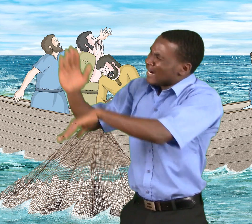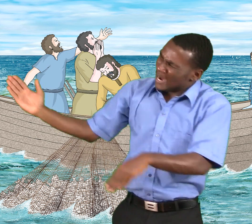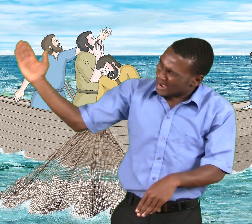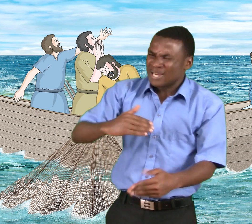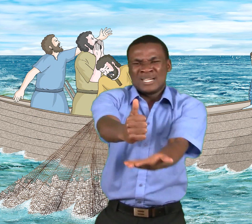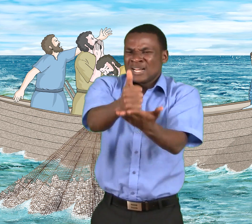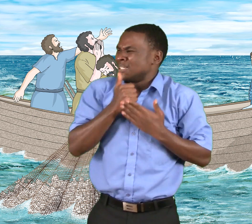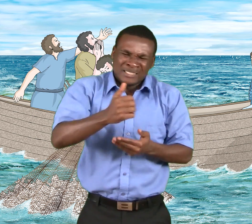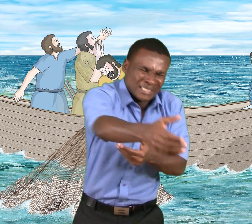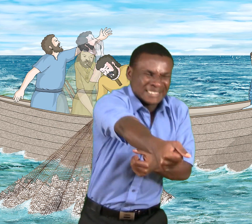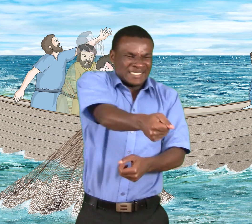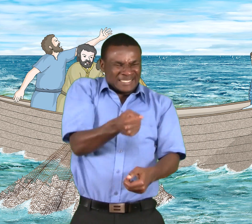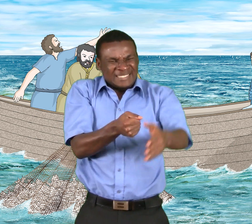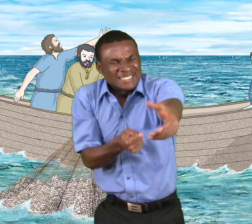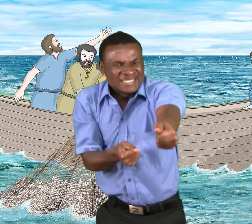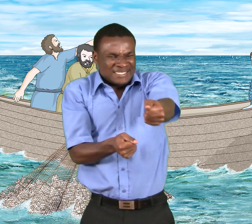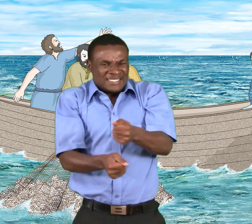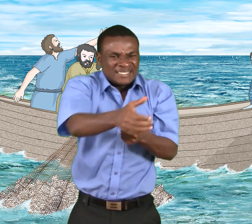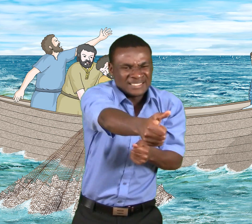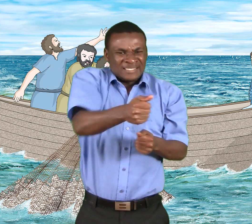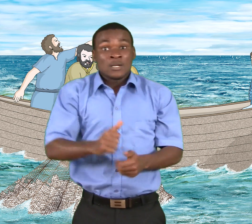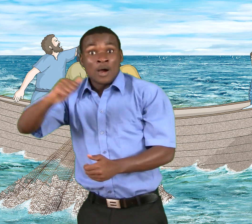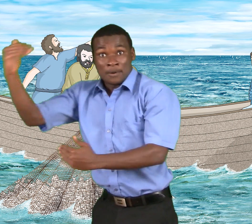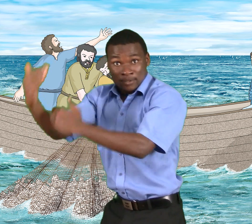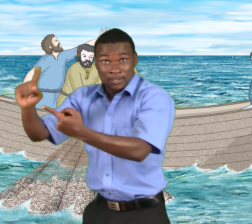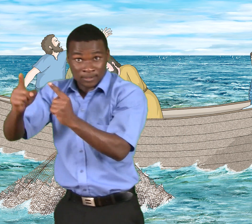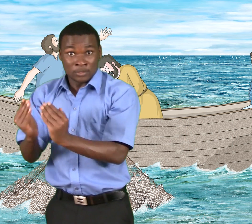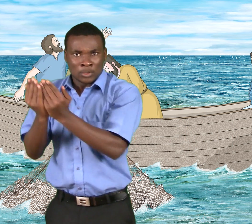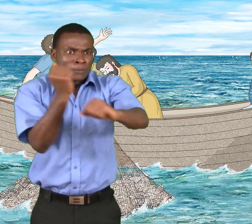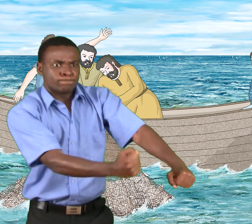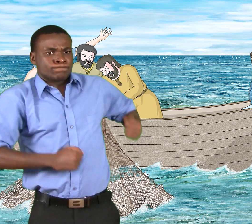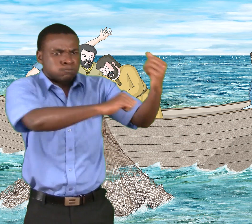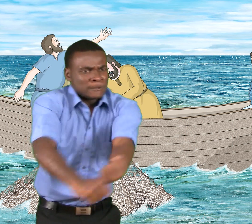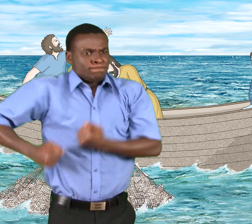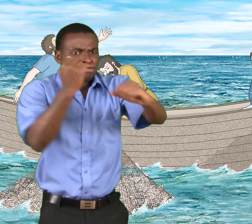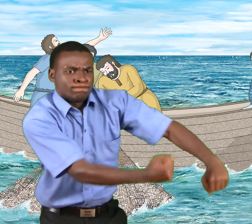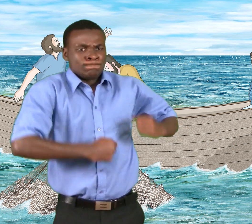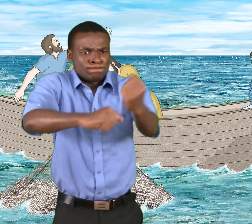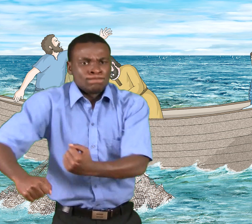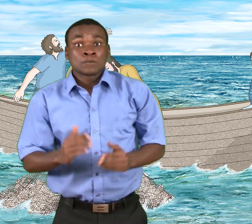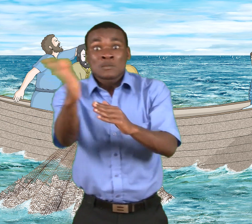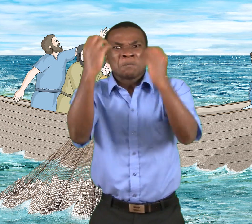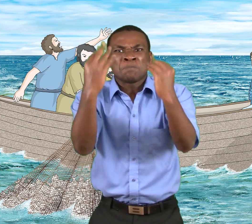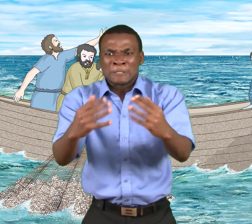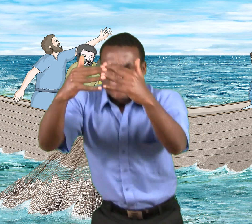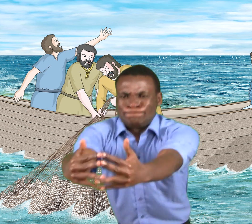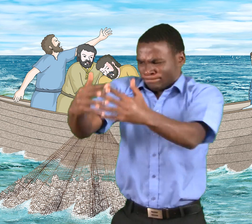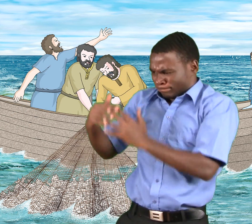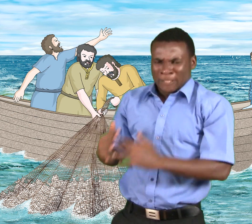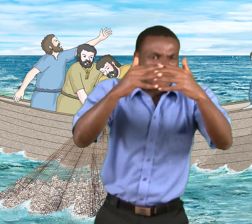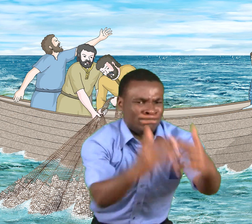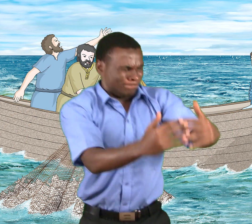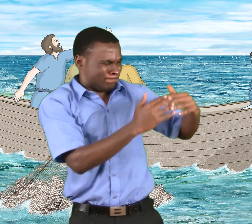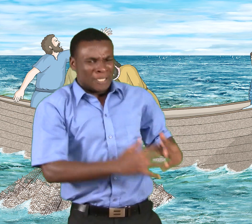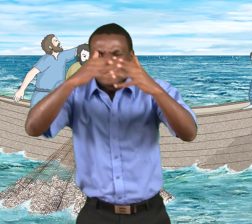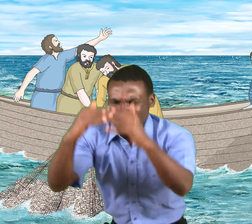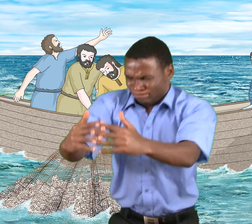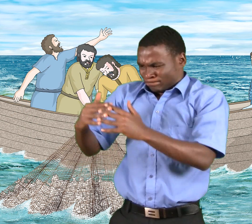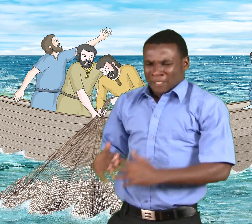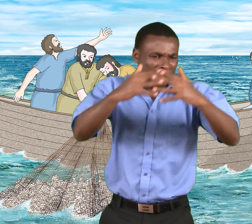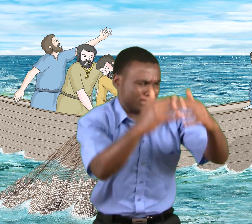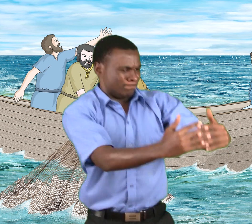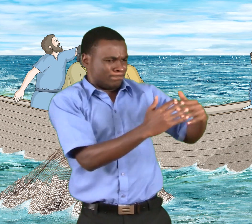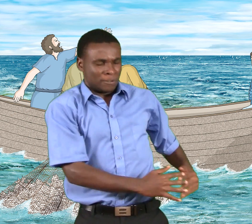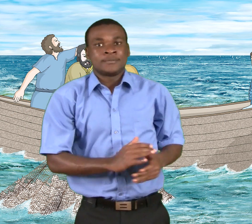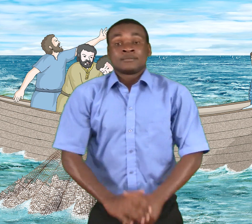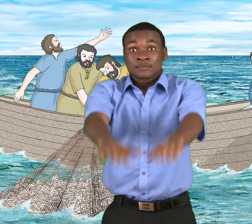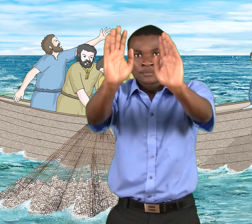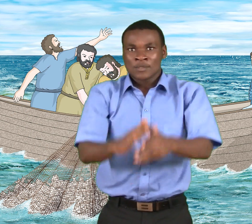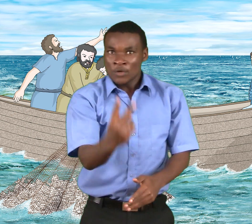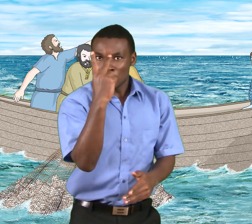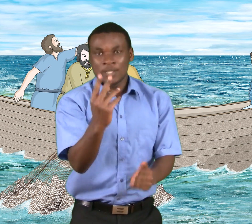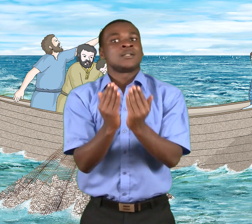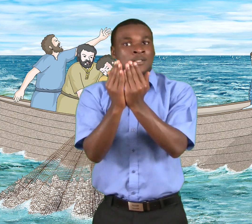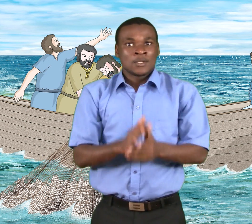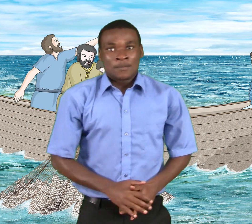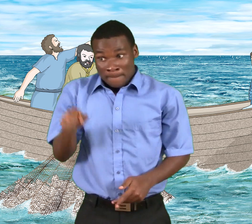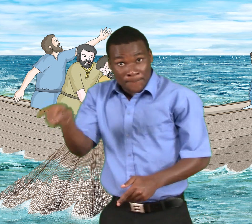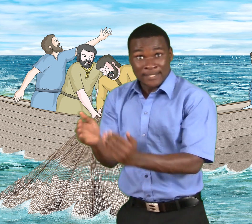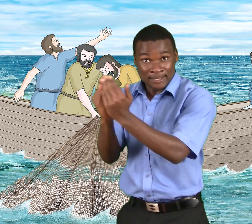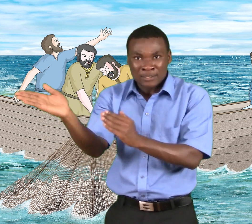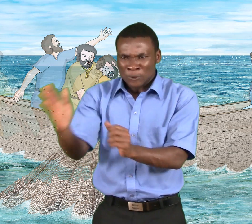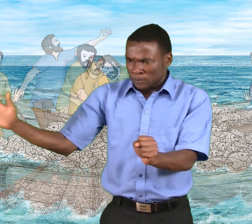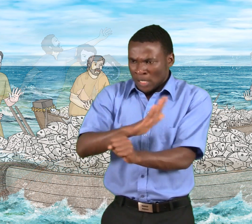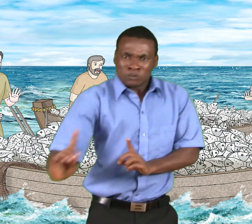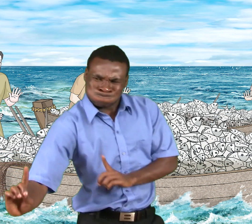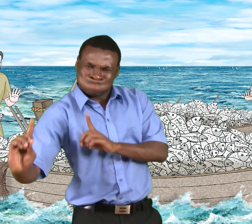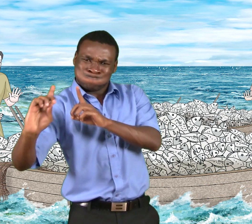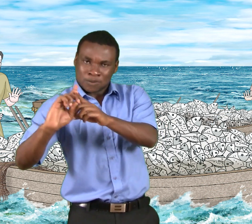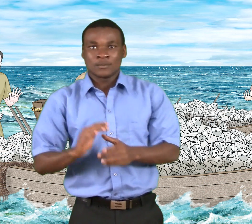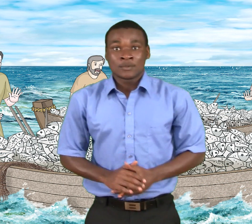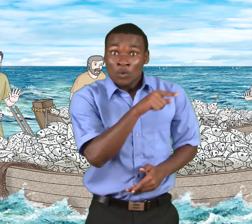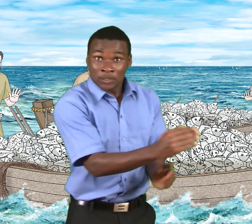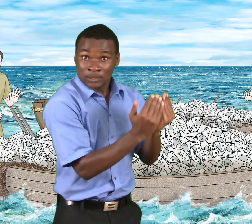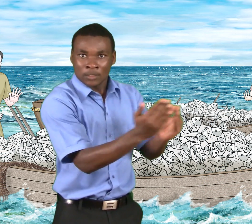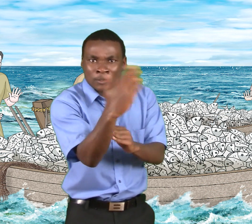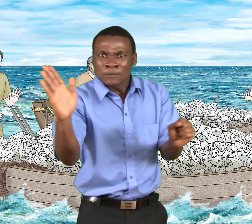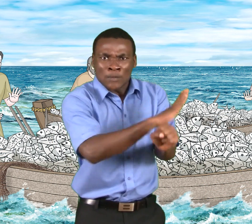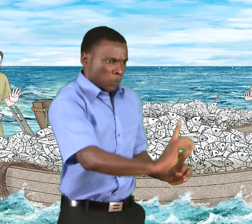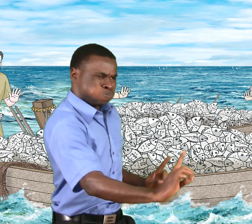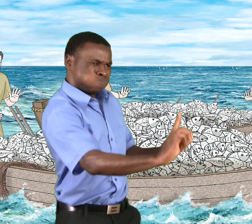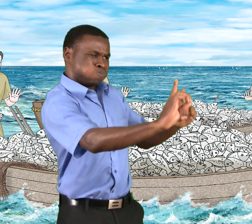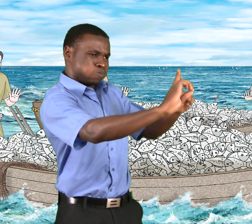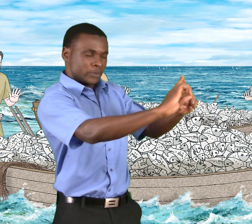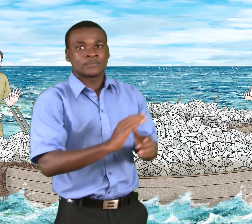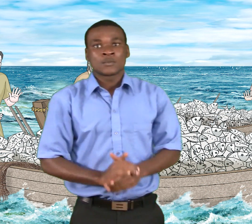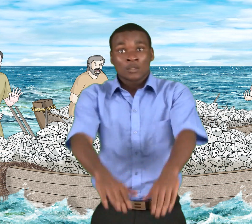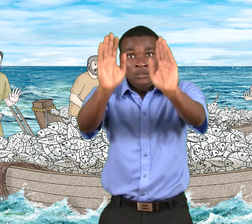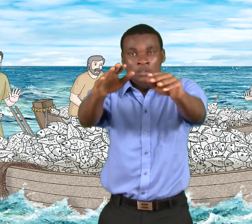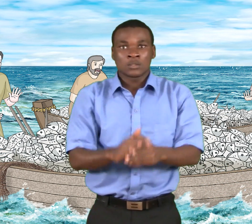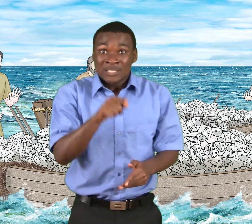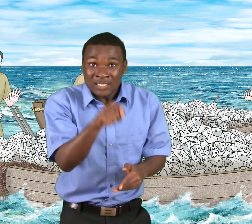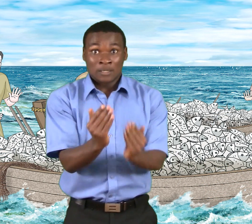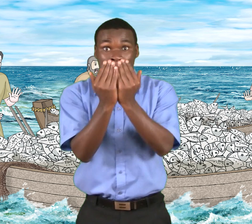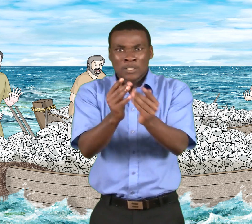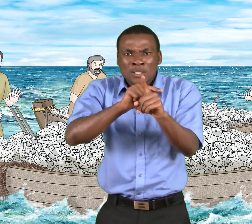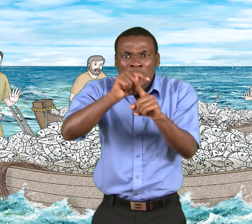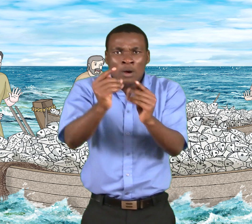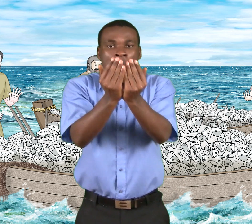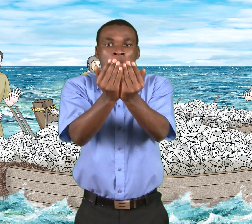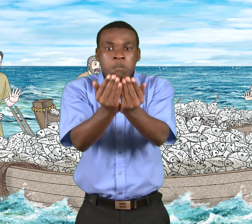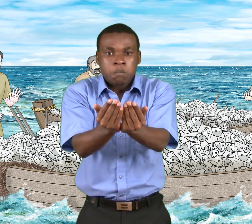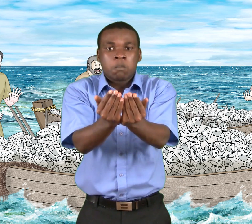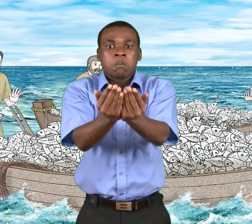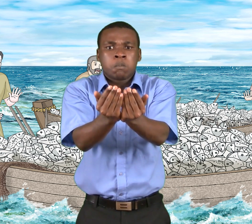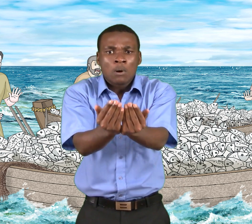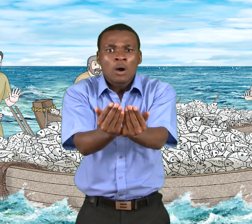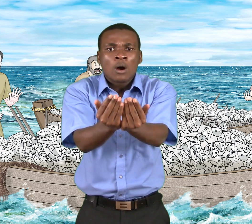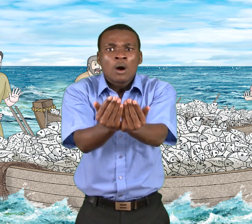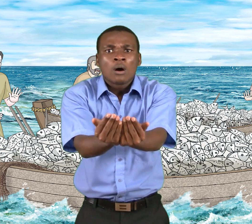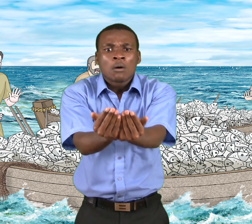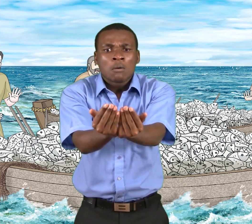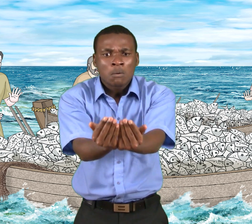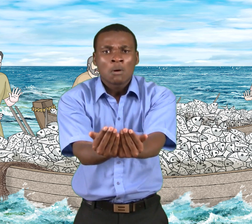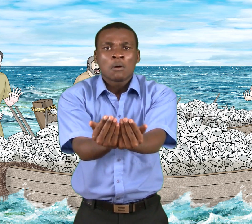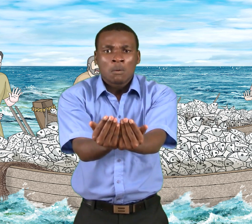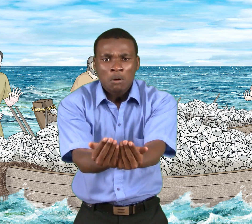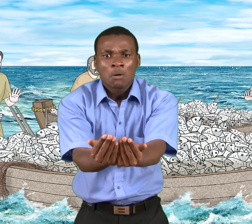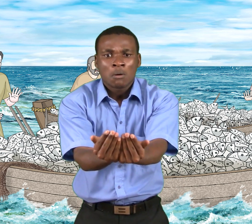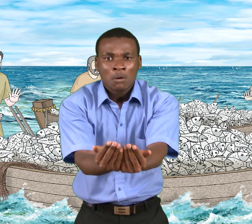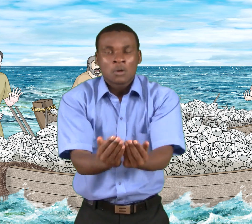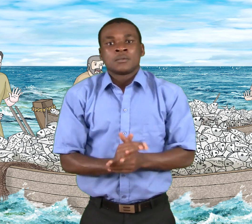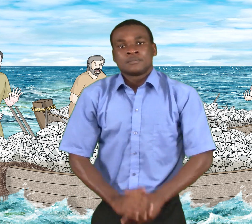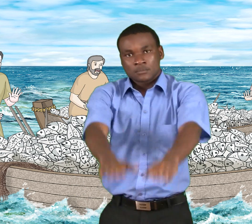When they had done so, they caught such a large number of fish that their nets began to tear.